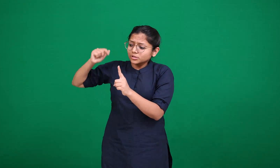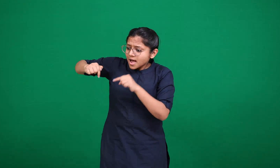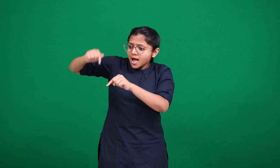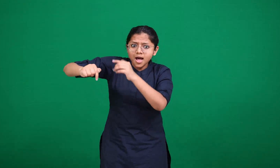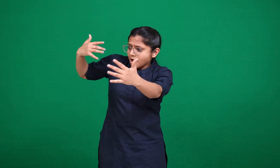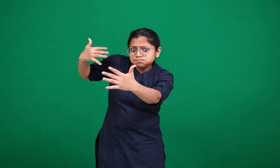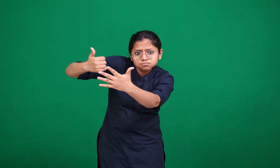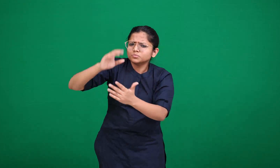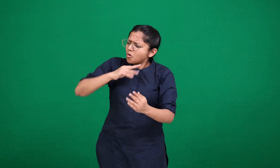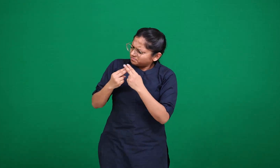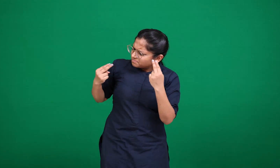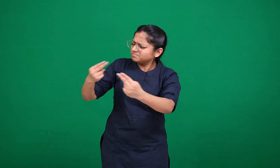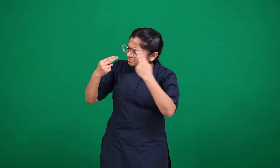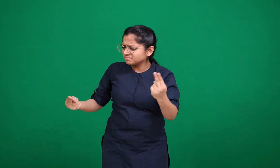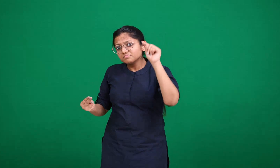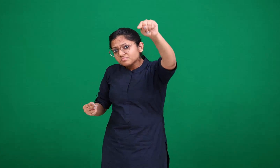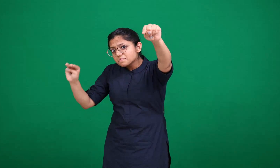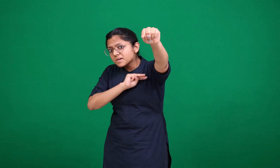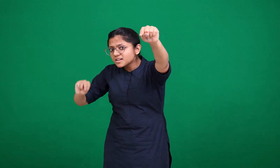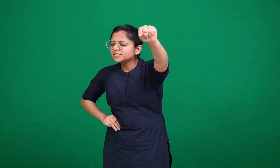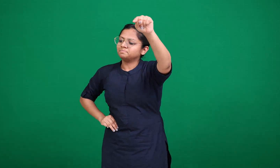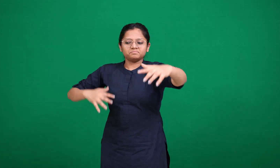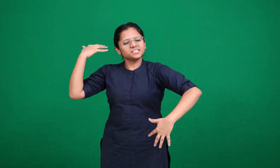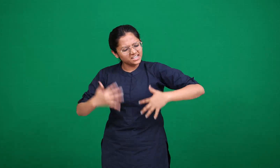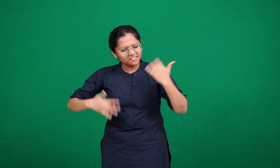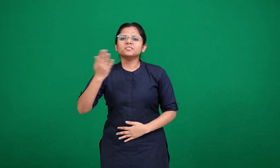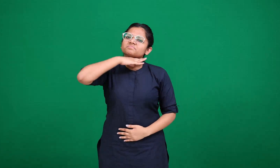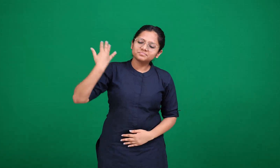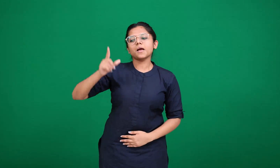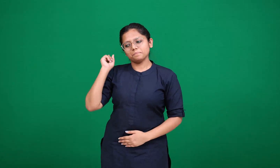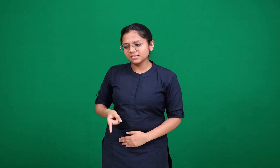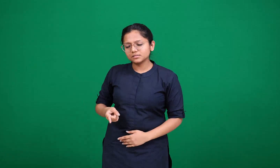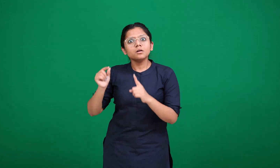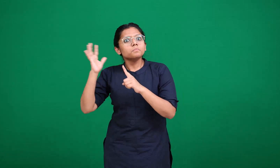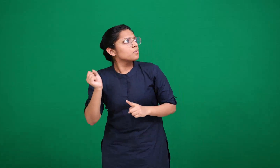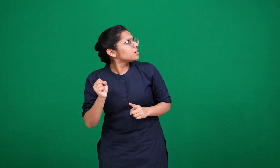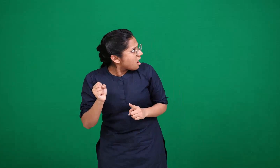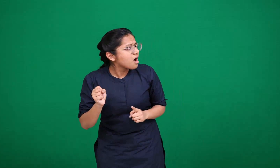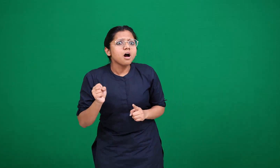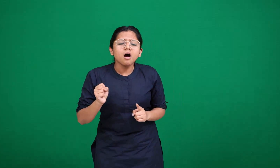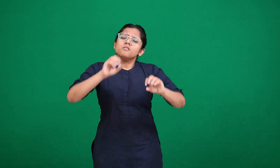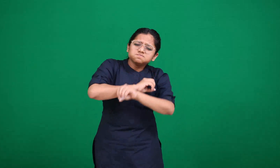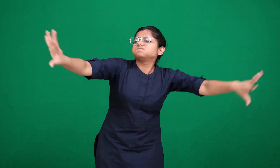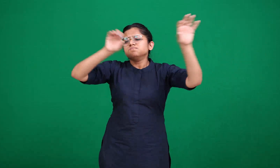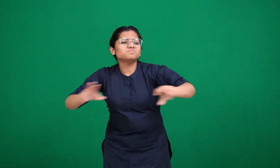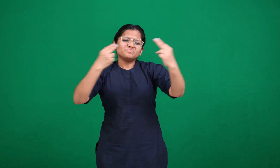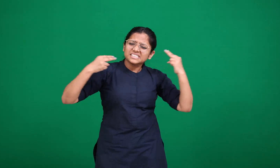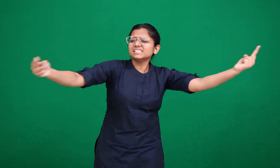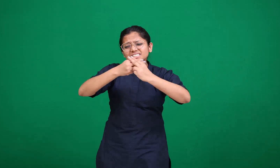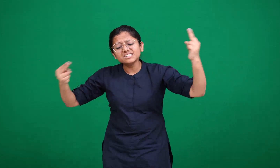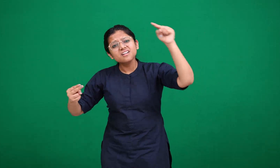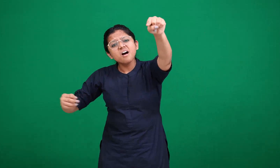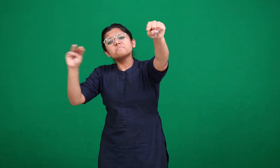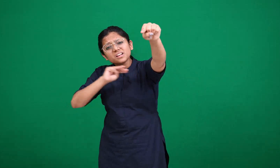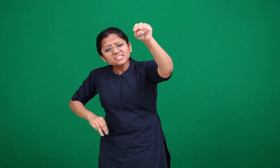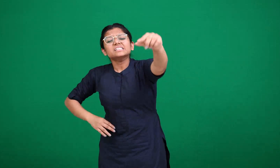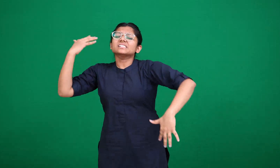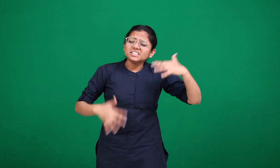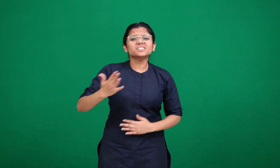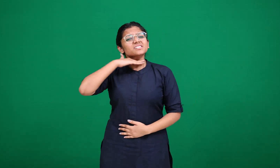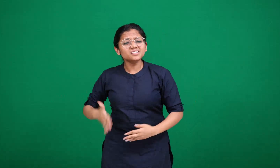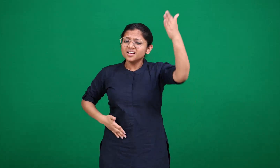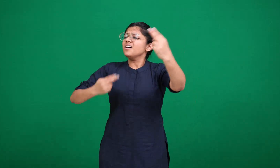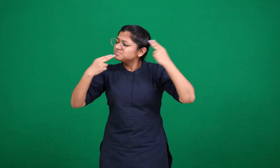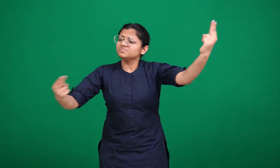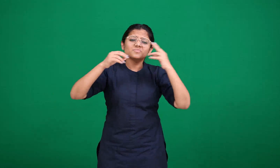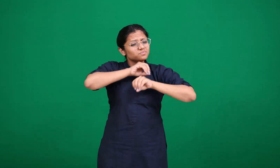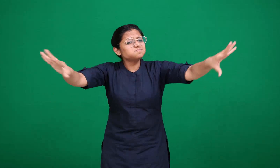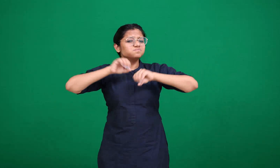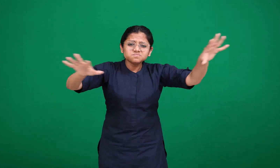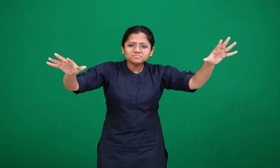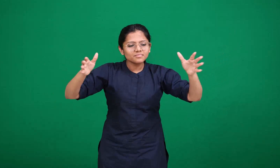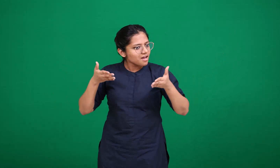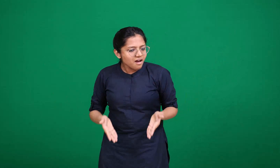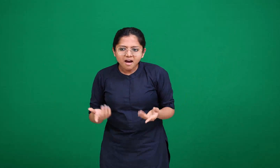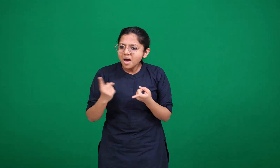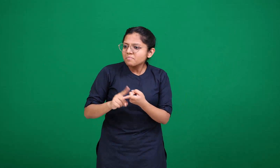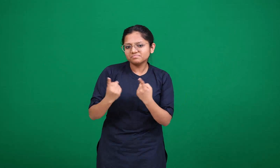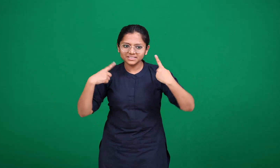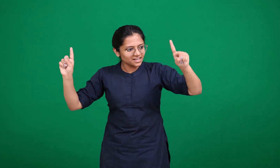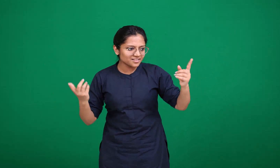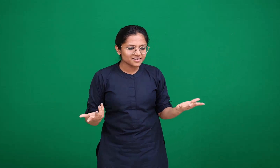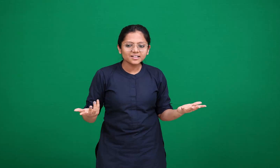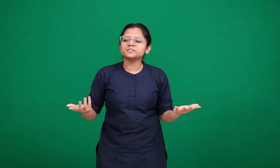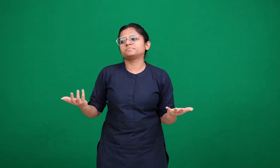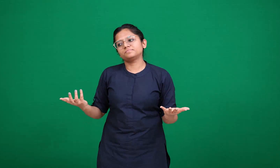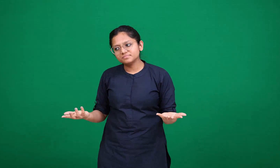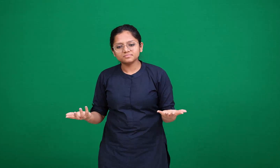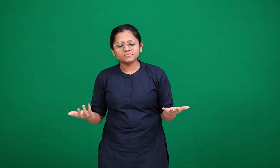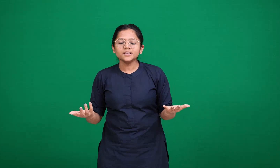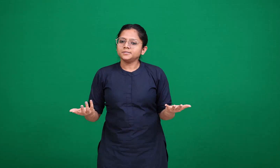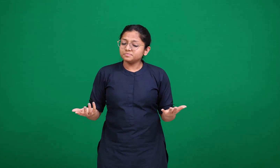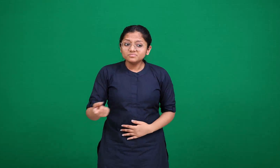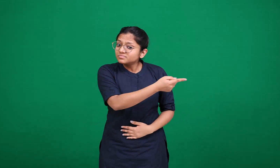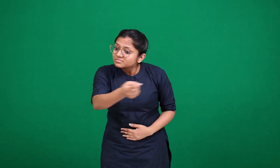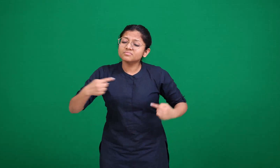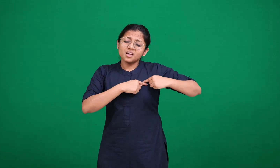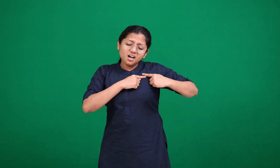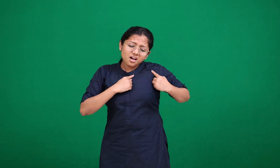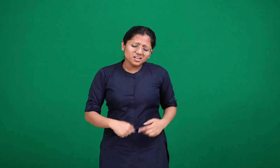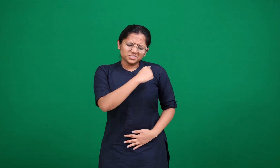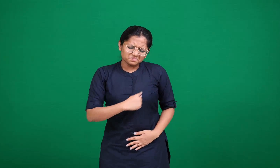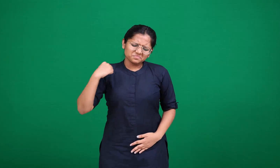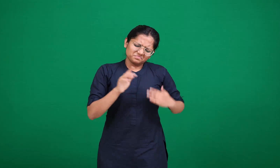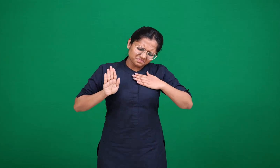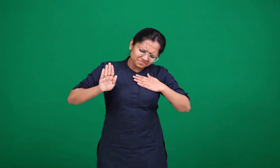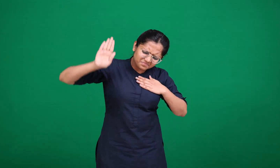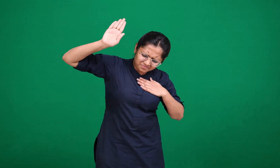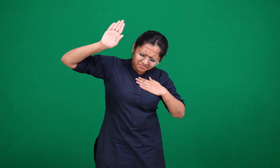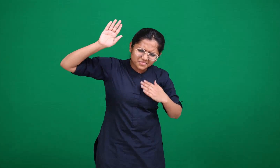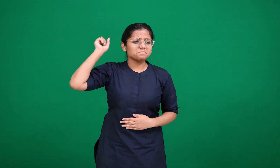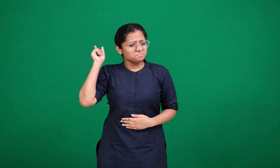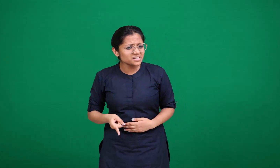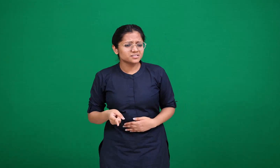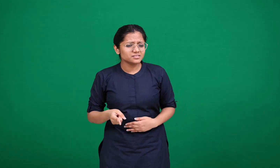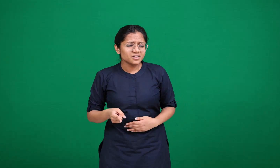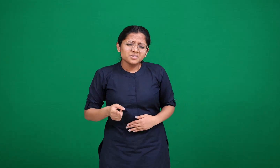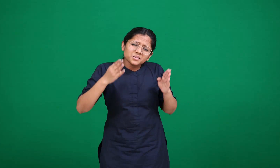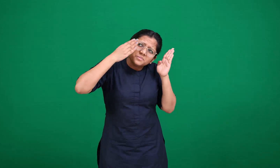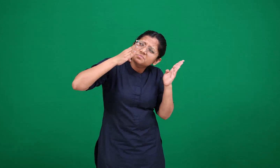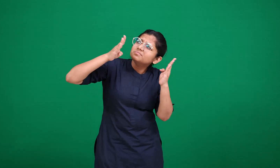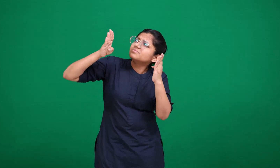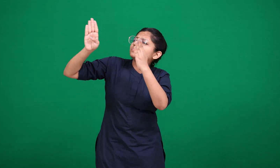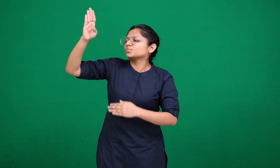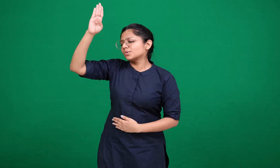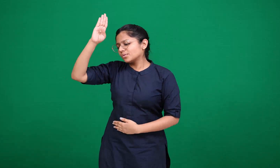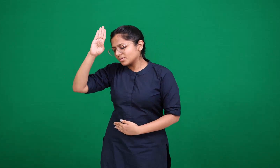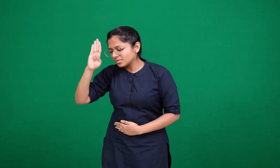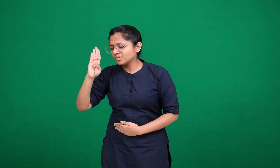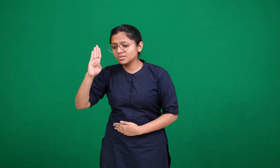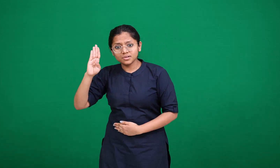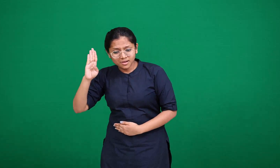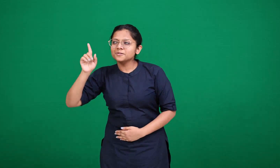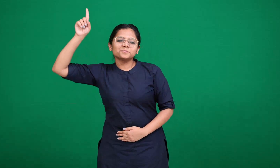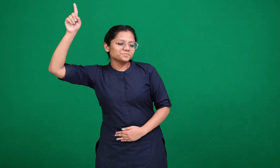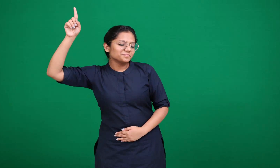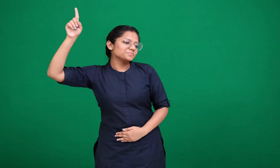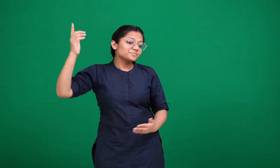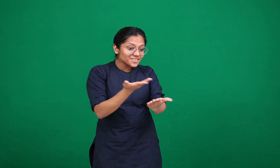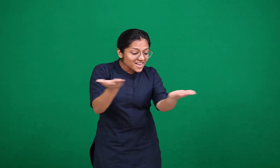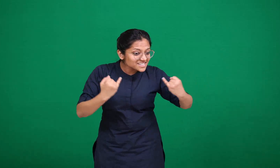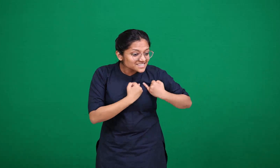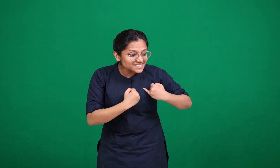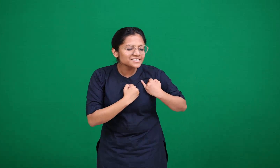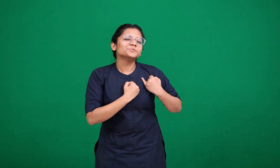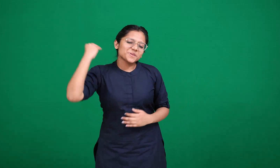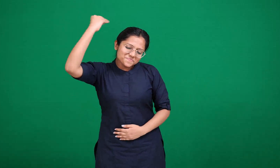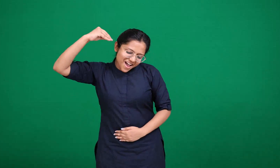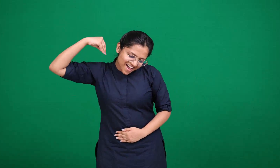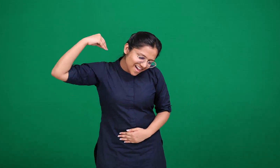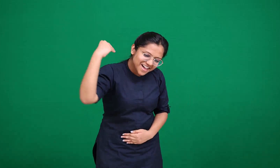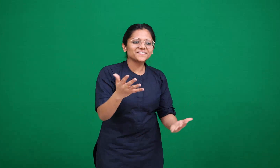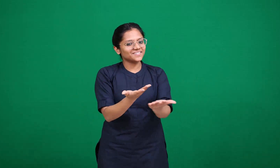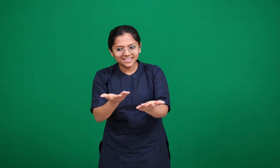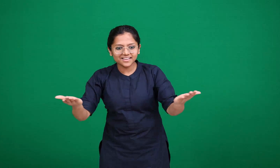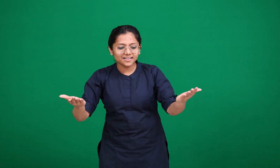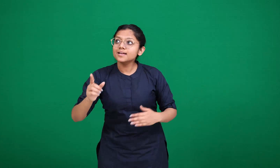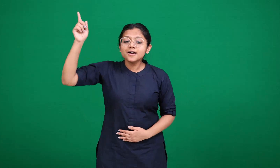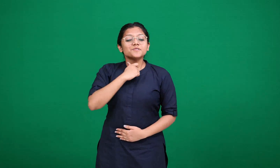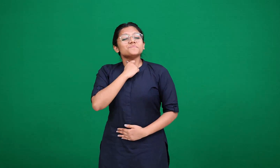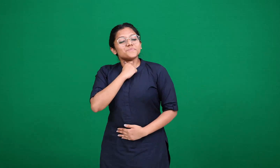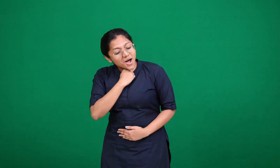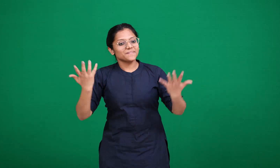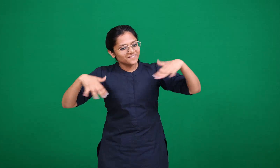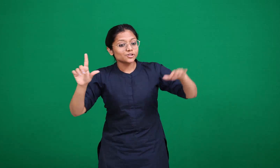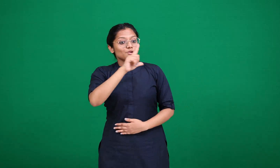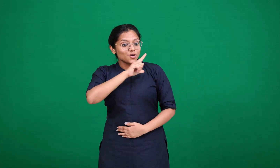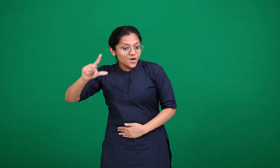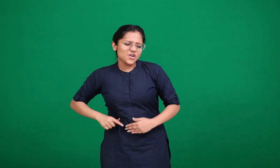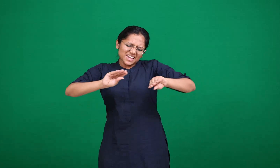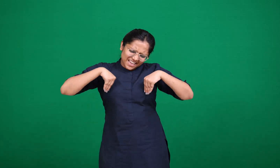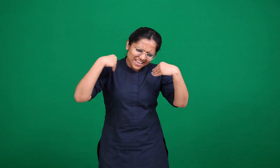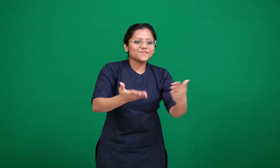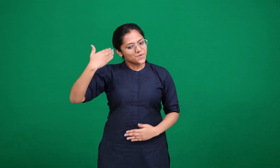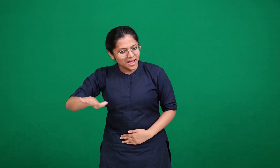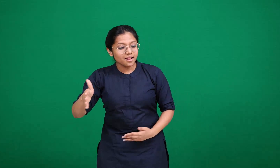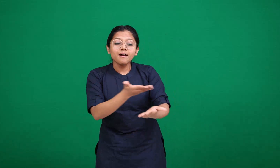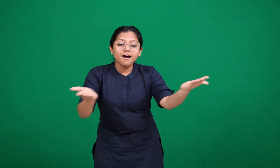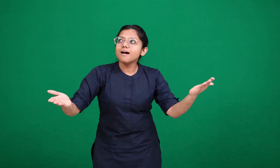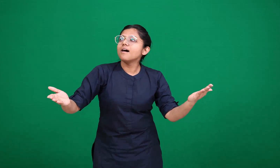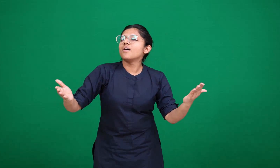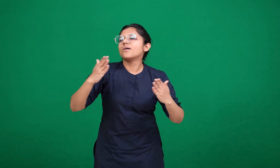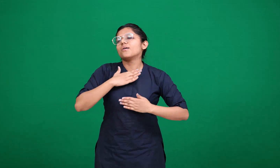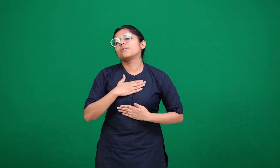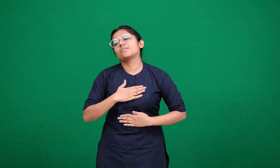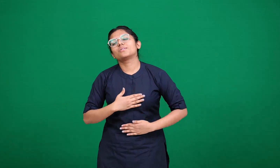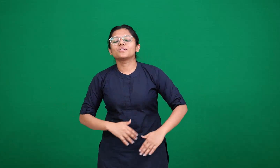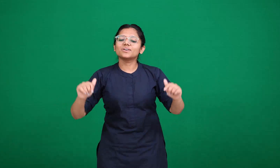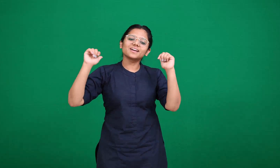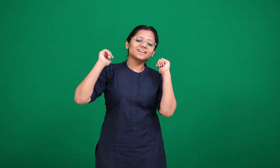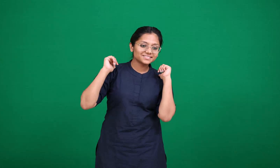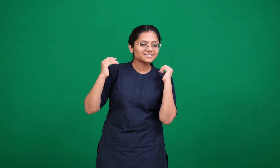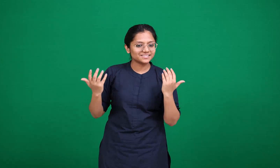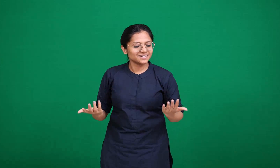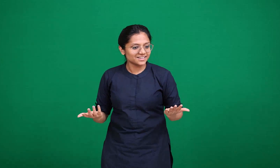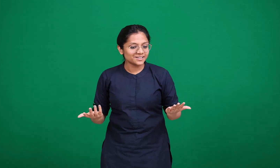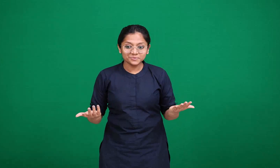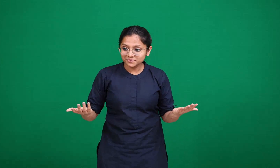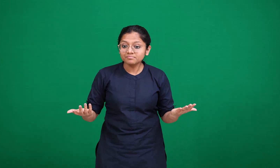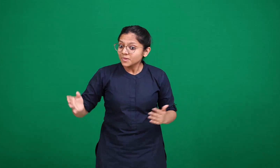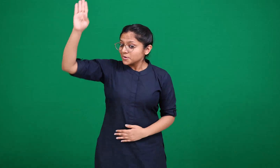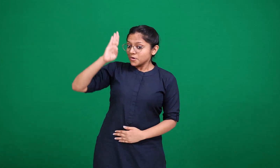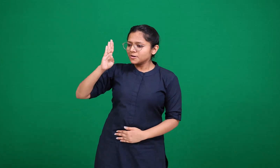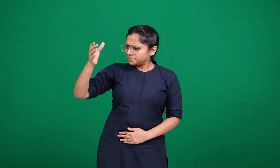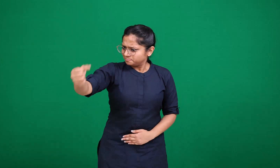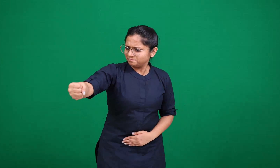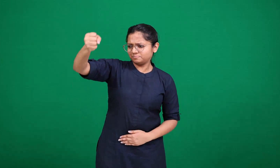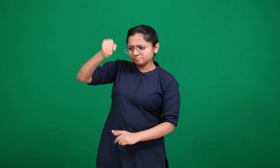Repent, then, and turn back, so that your sins may be wiped away, that times of refreshing may come from the presence of the Lord, and that He may send Jesus, the Christ, who has been appointed for you.